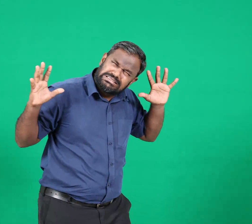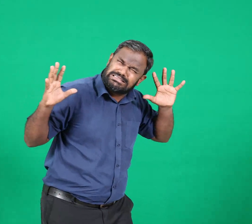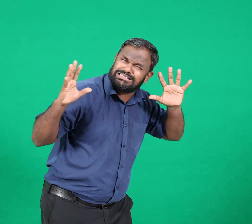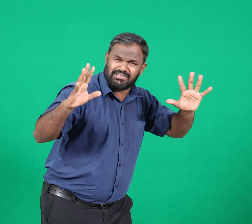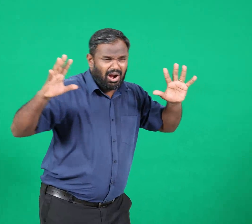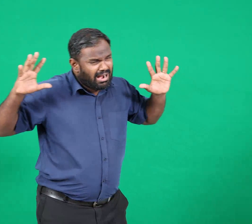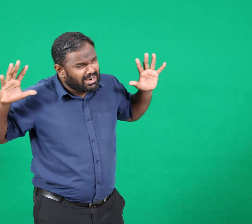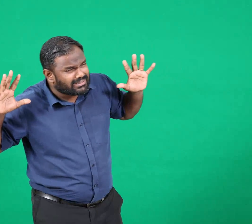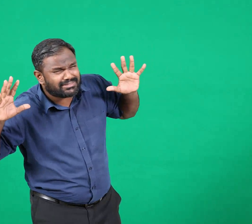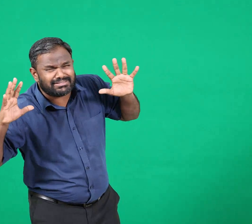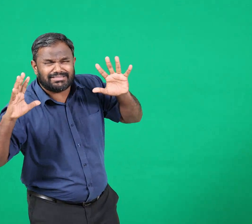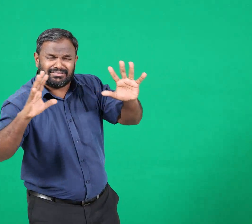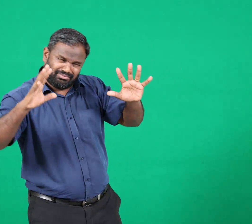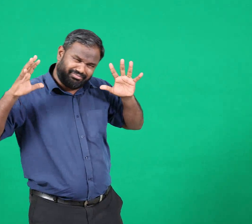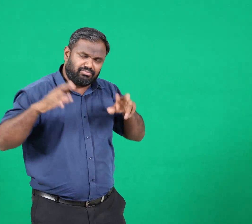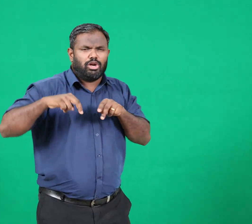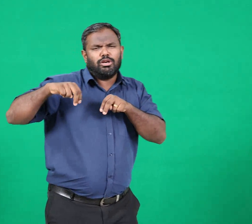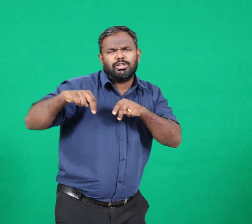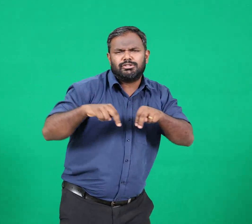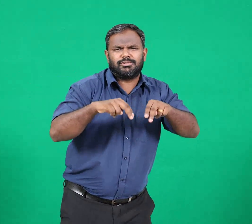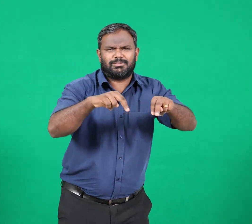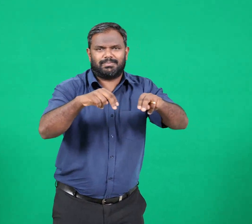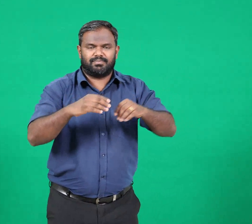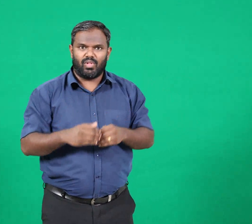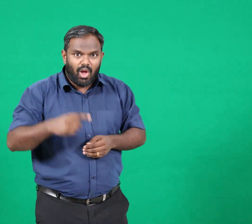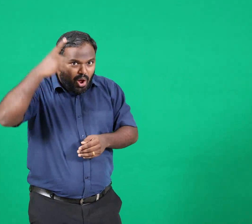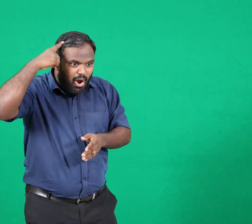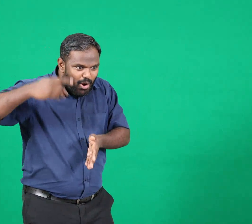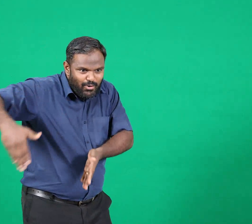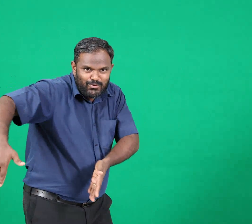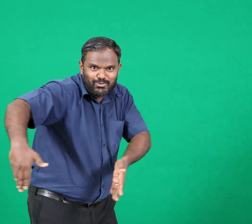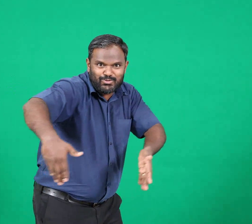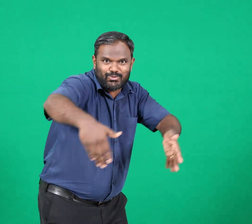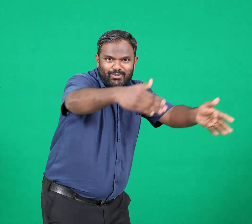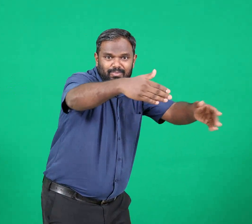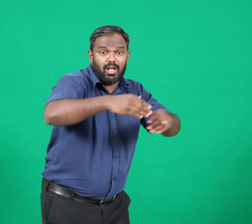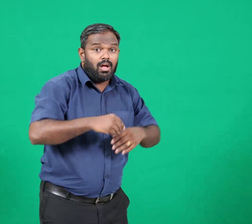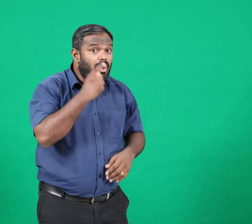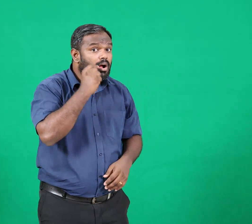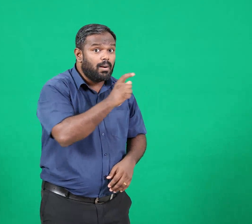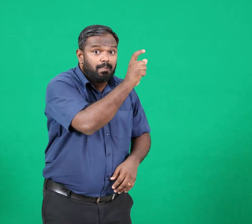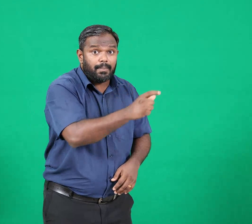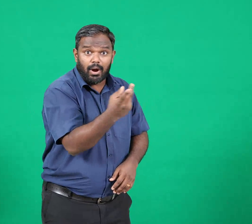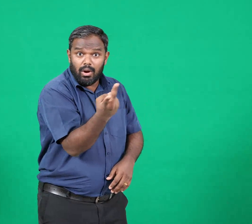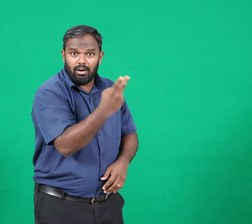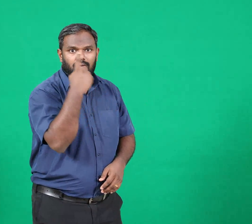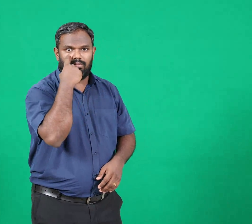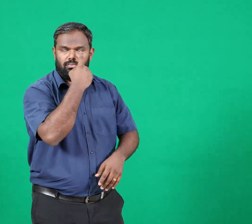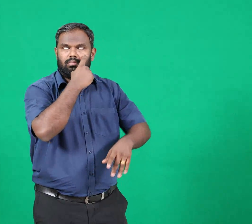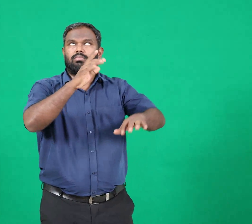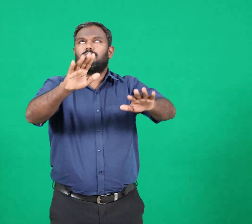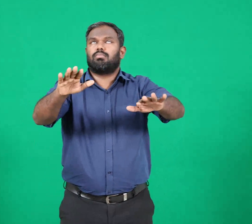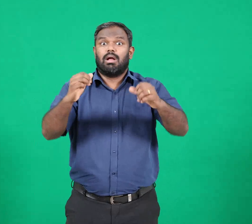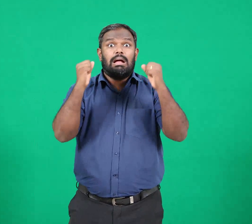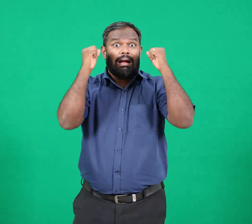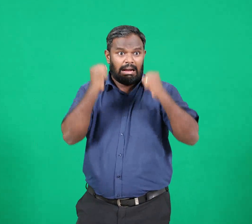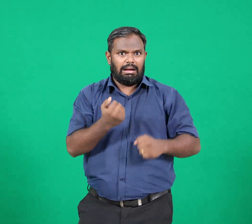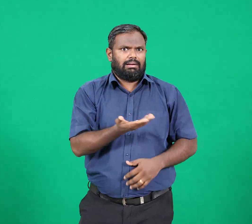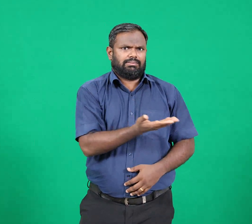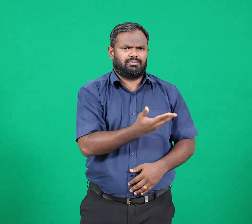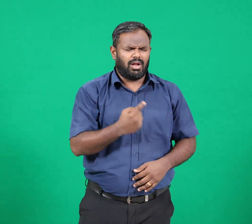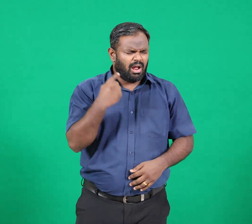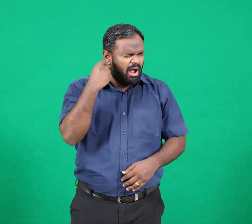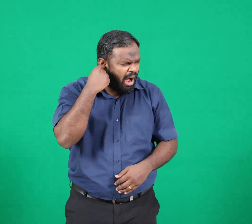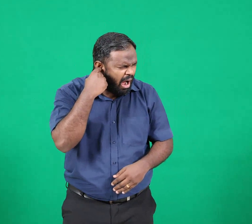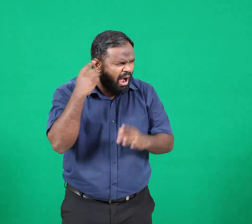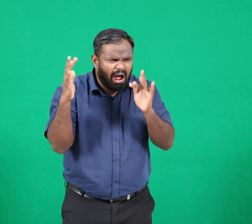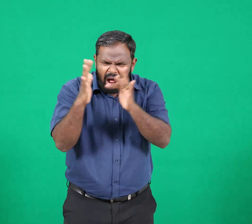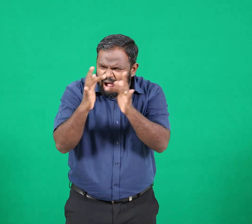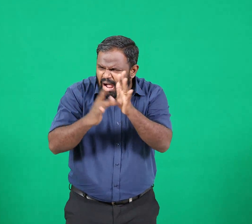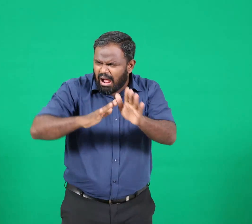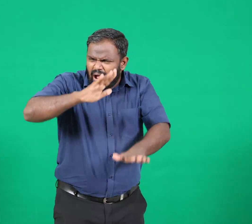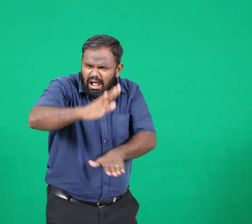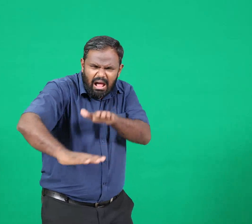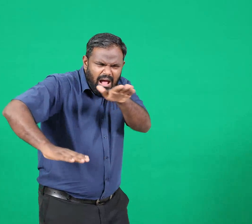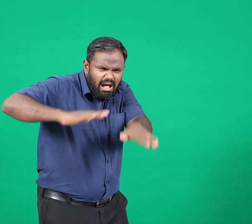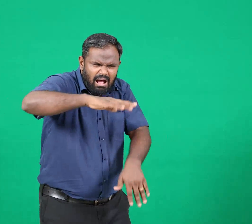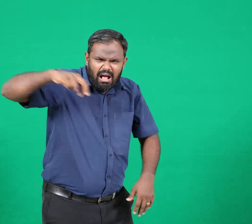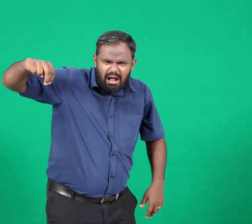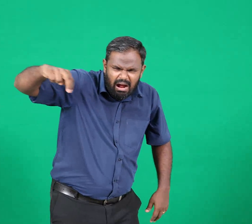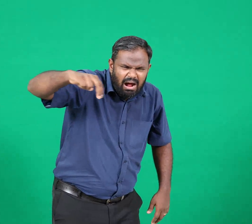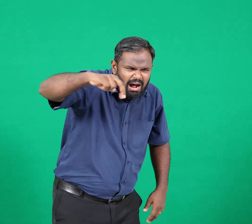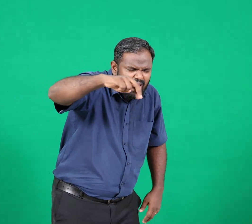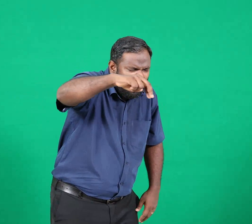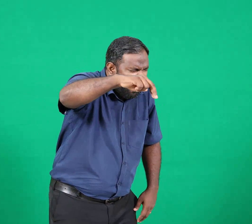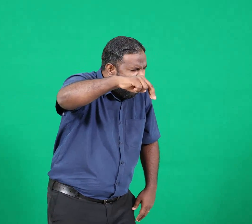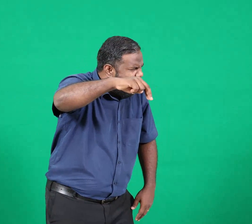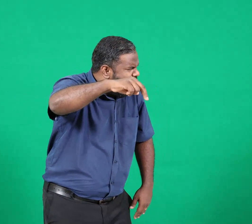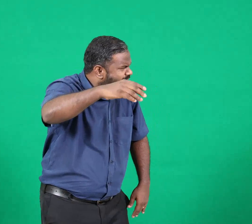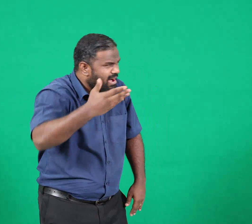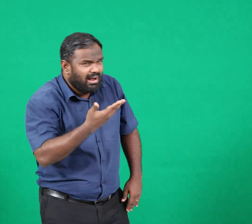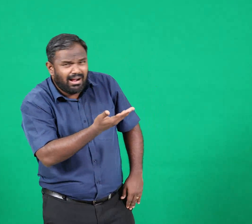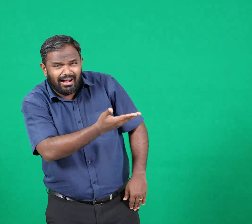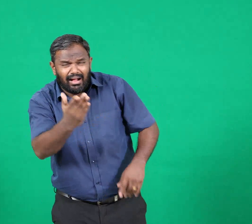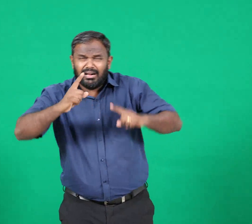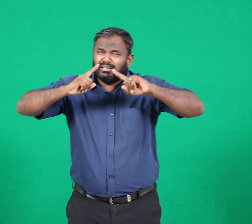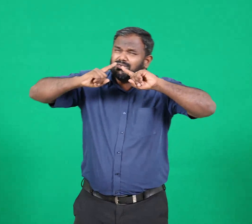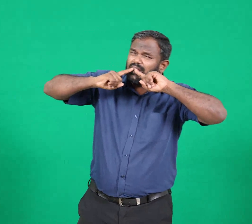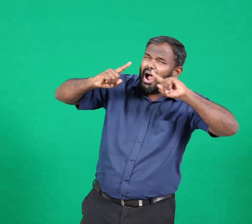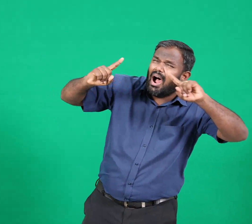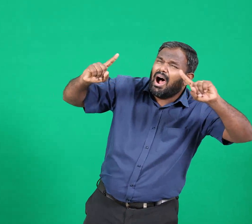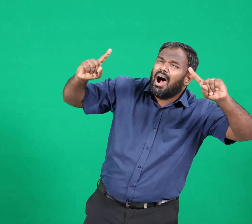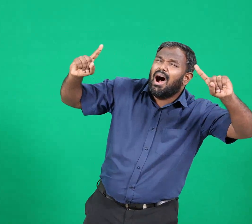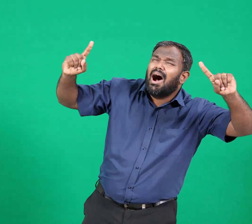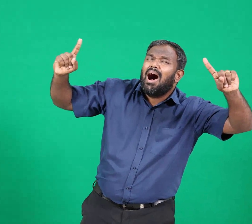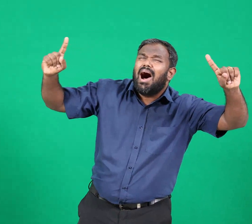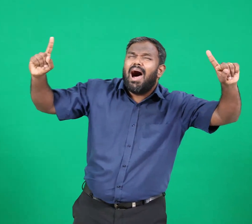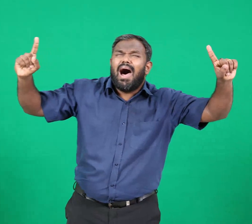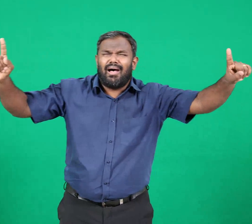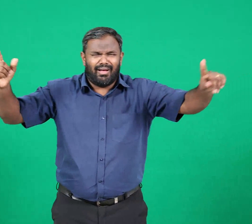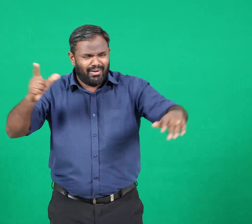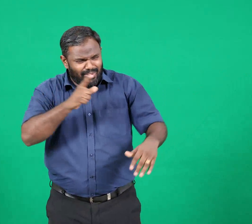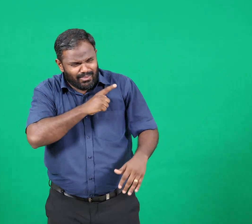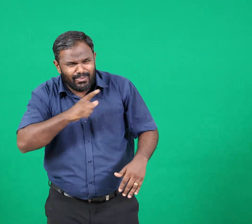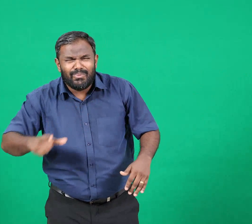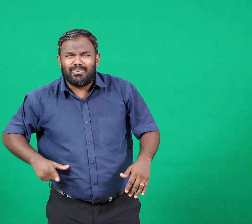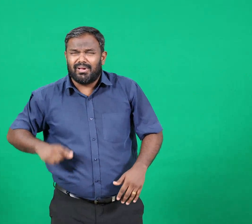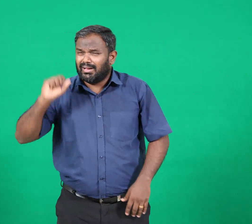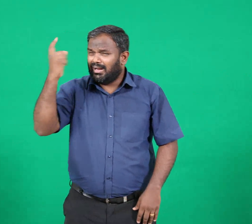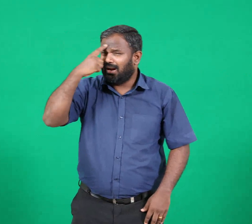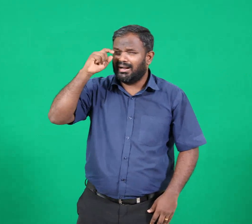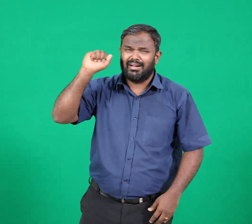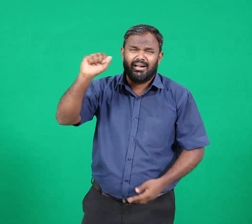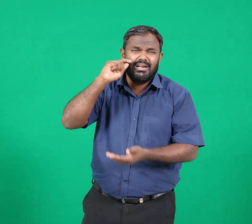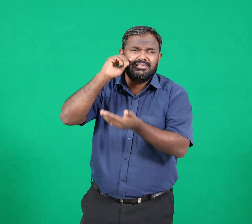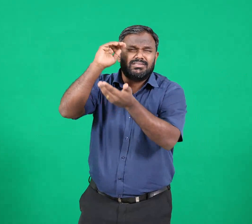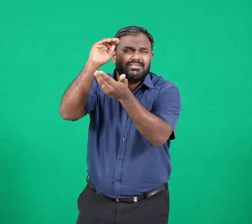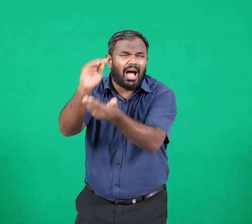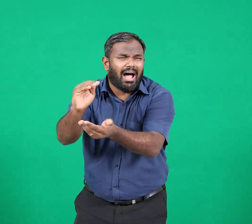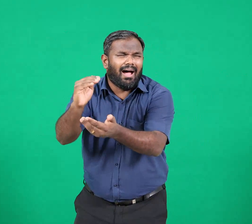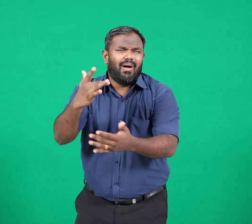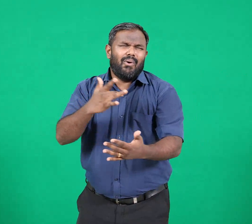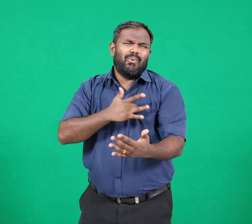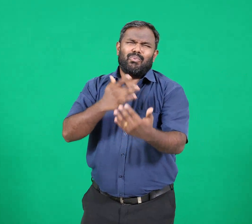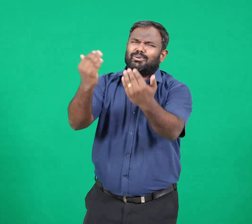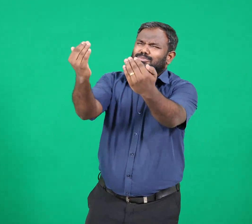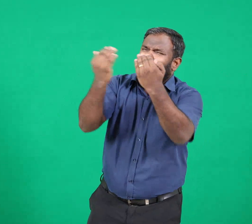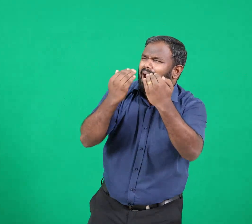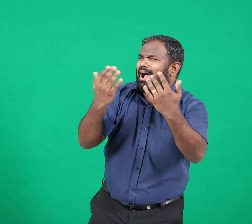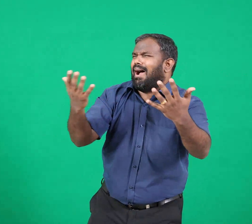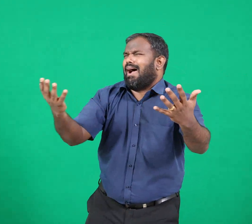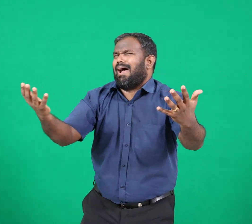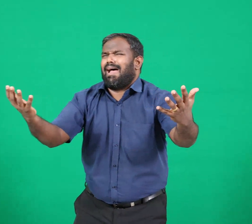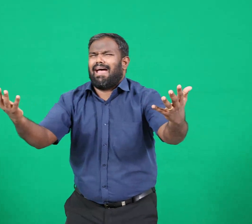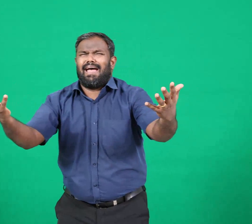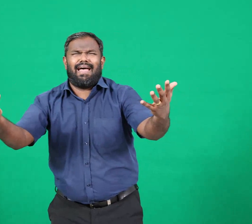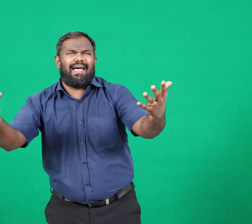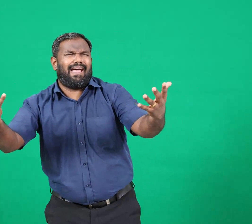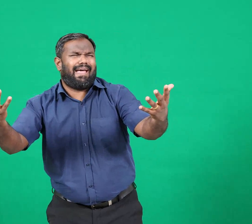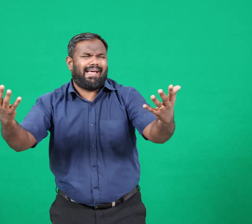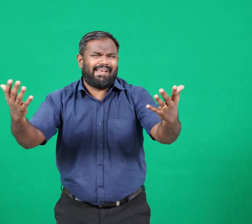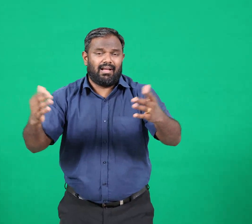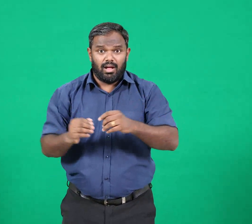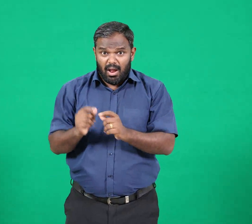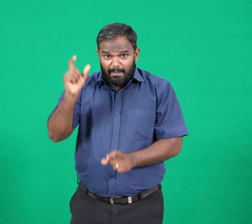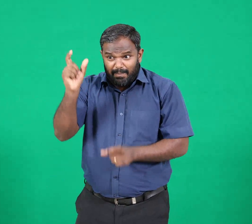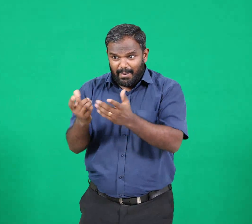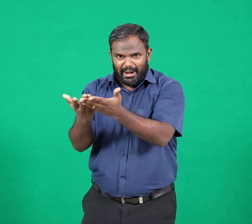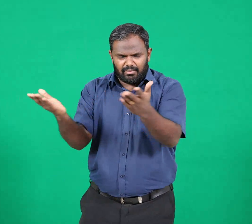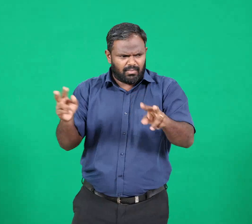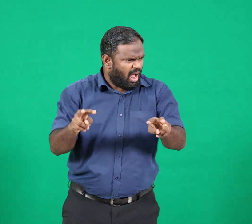When they heard that Jesus was passing by, they cried out, "Lord, Son of David, have mercy on us!"